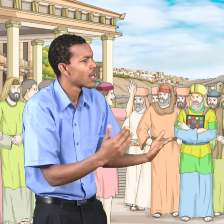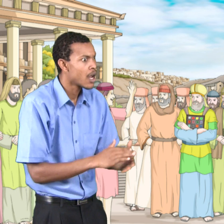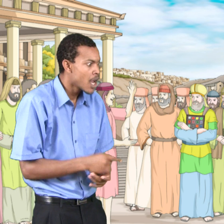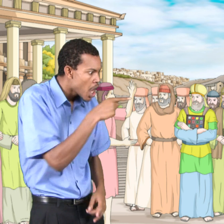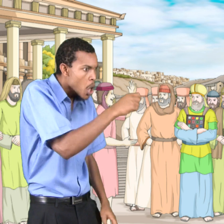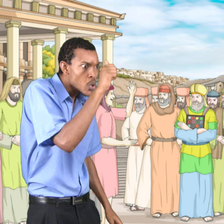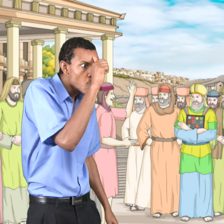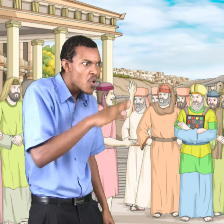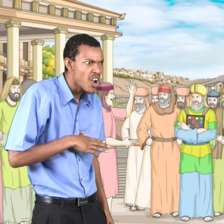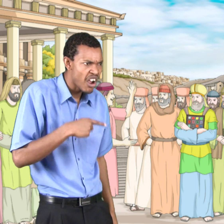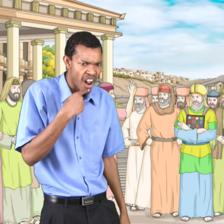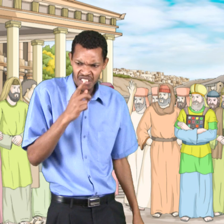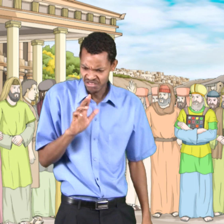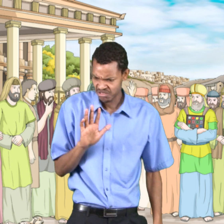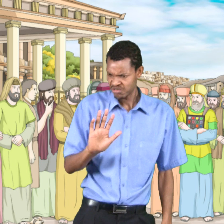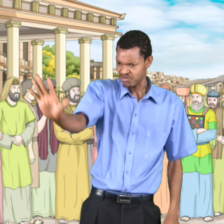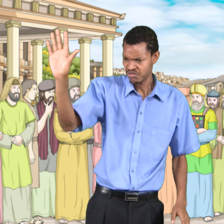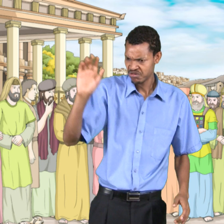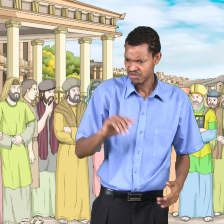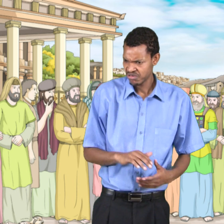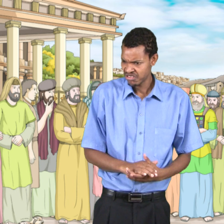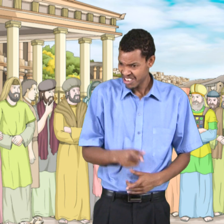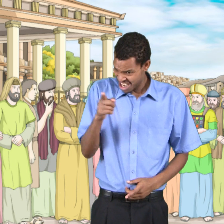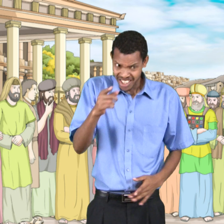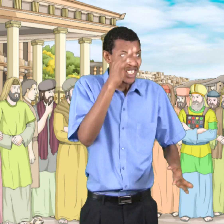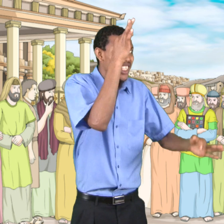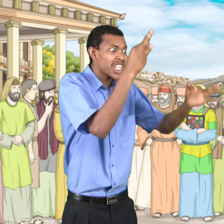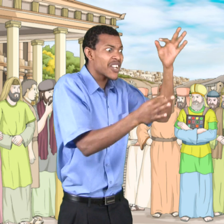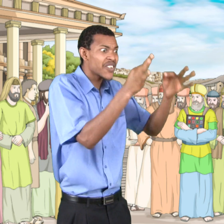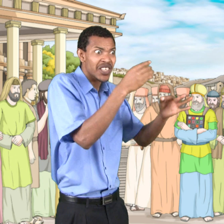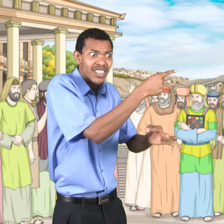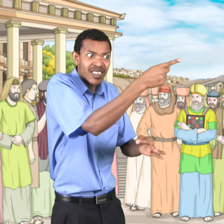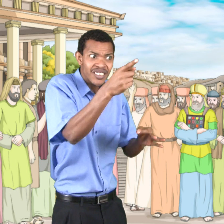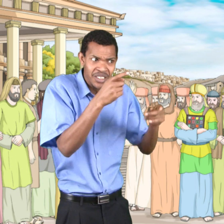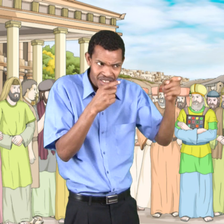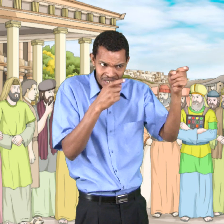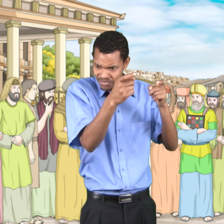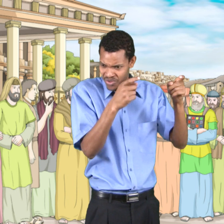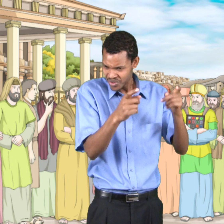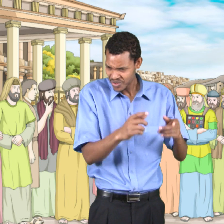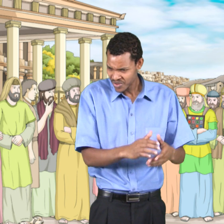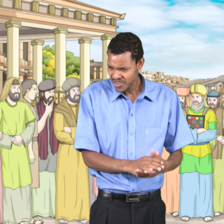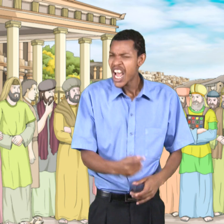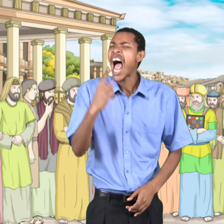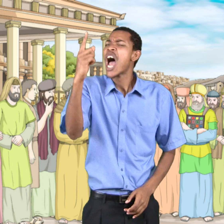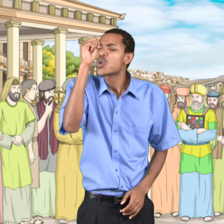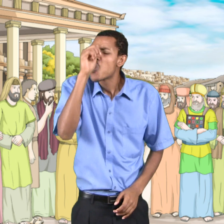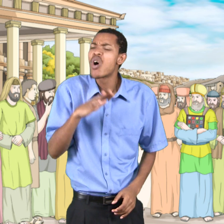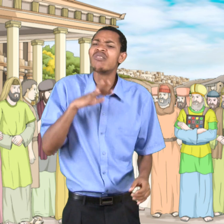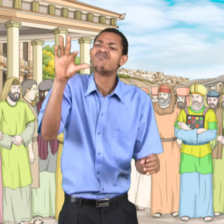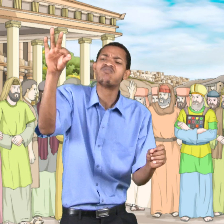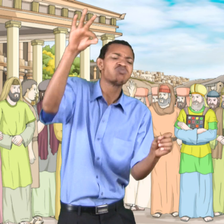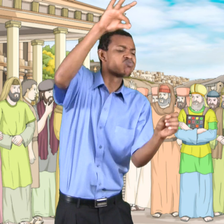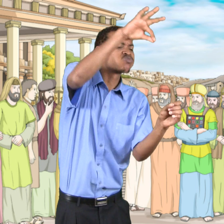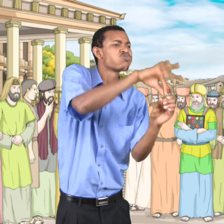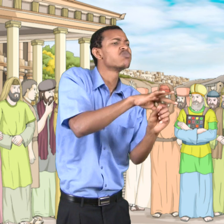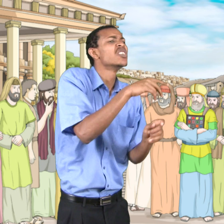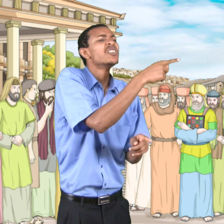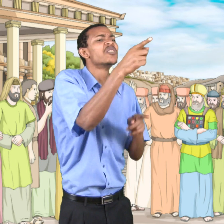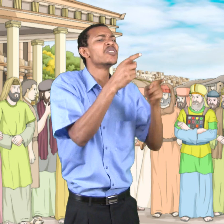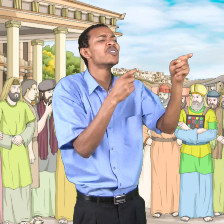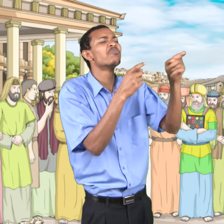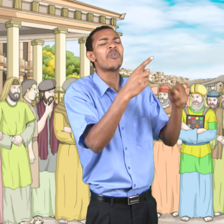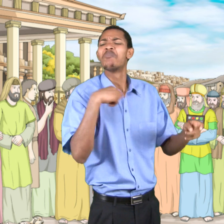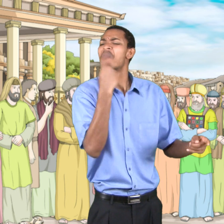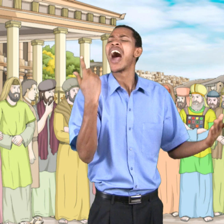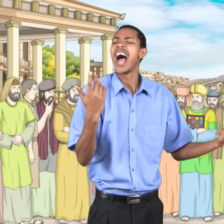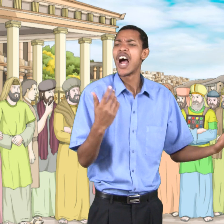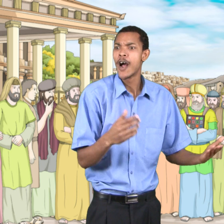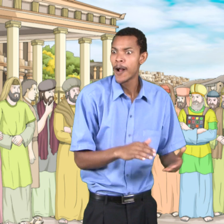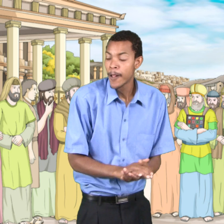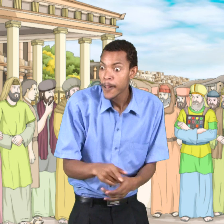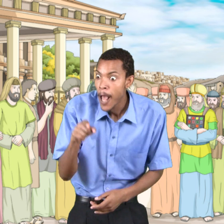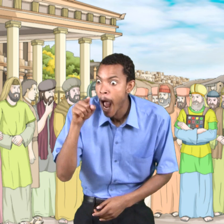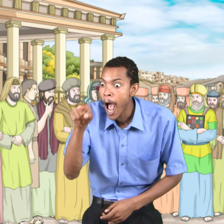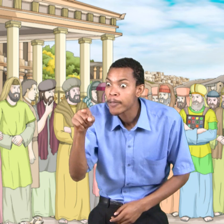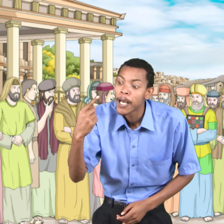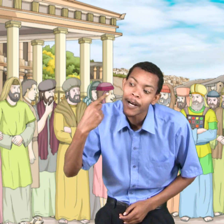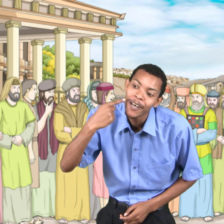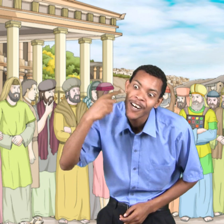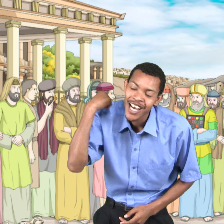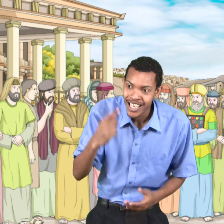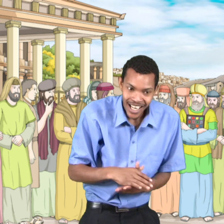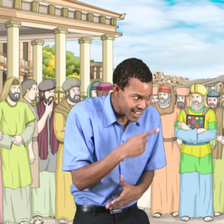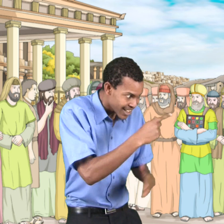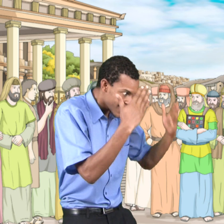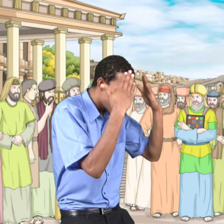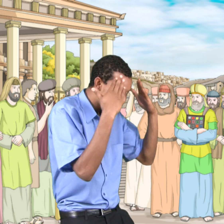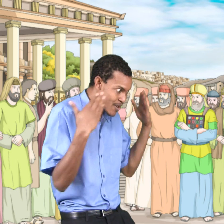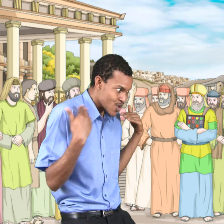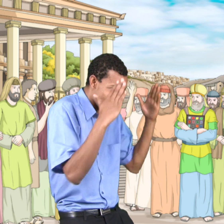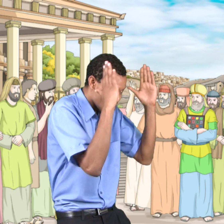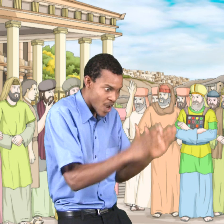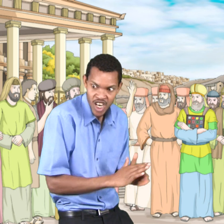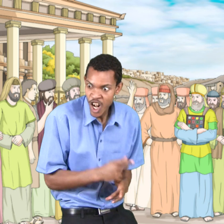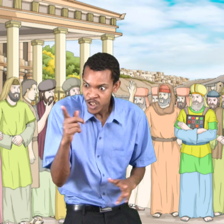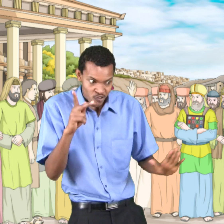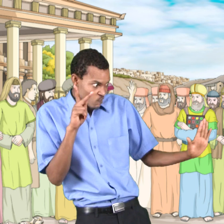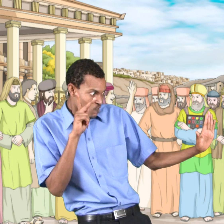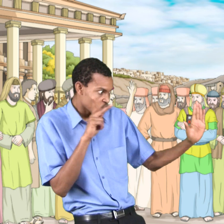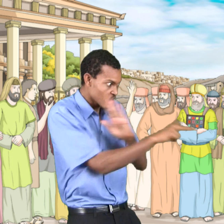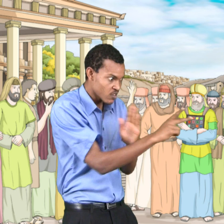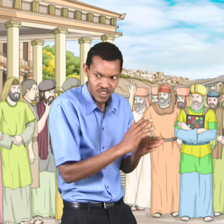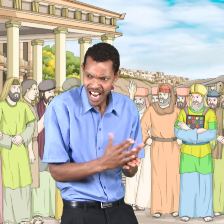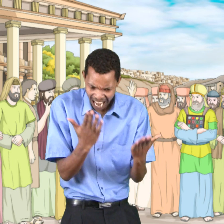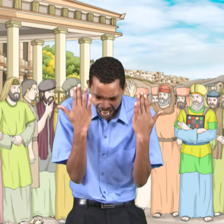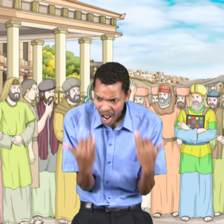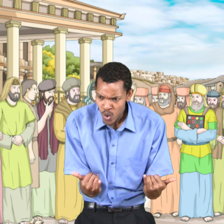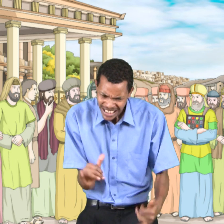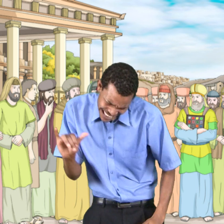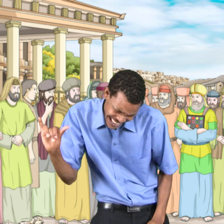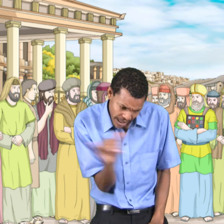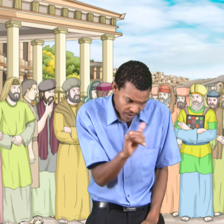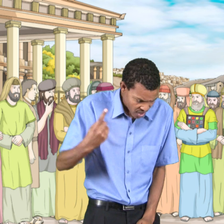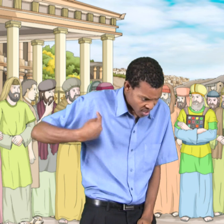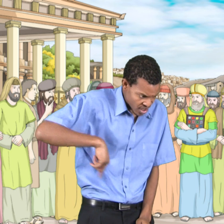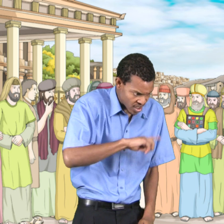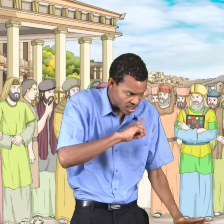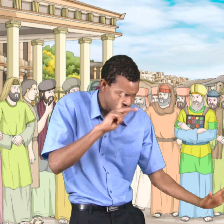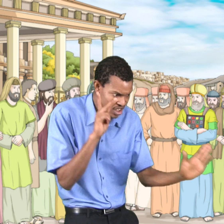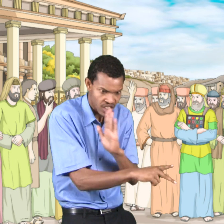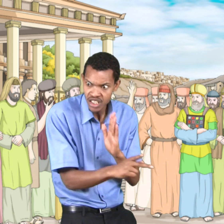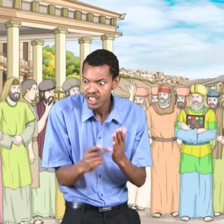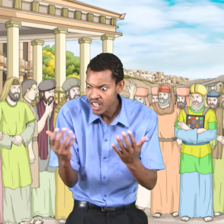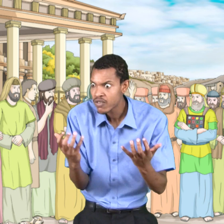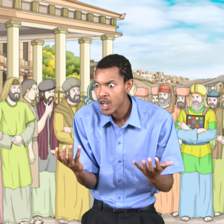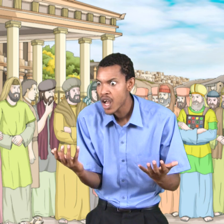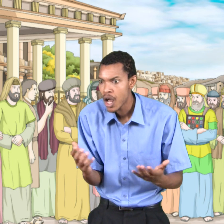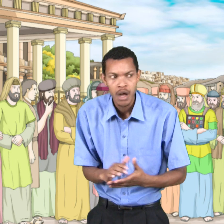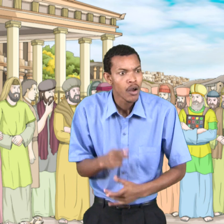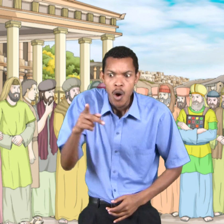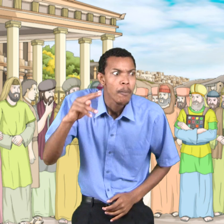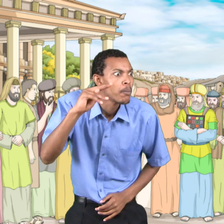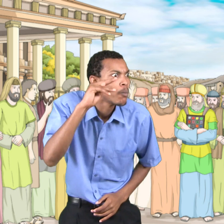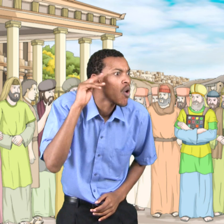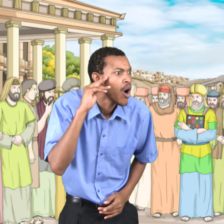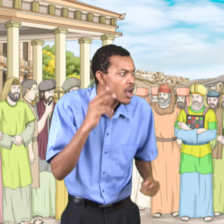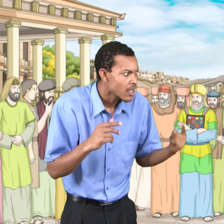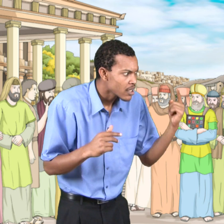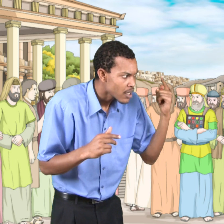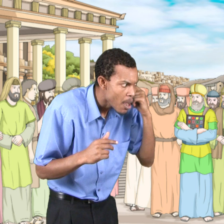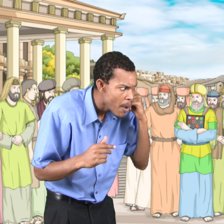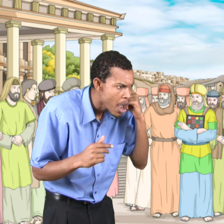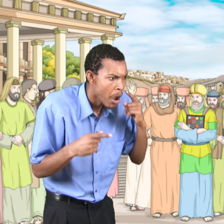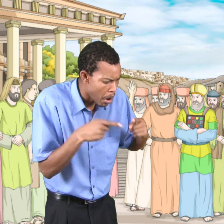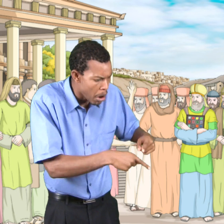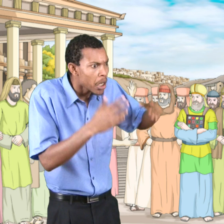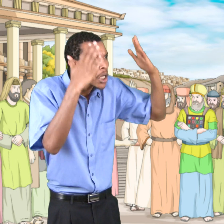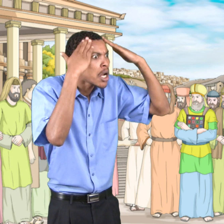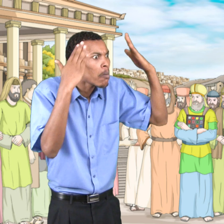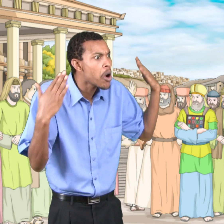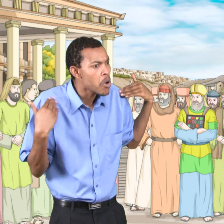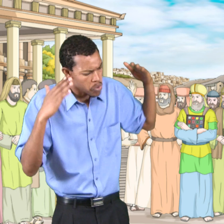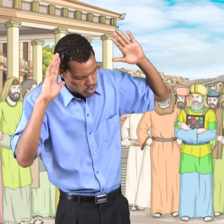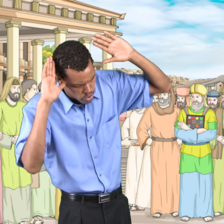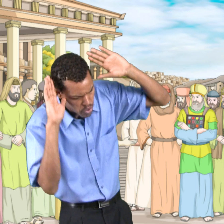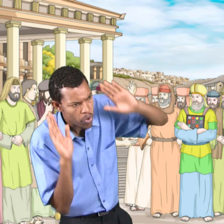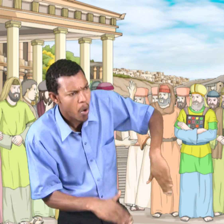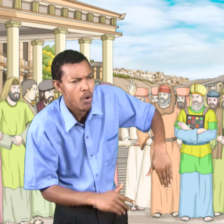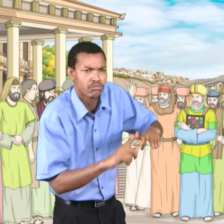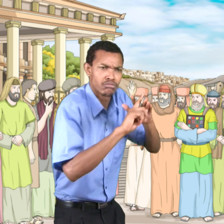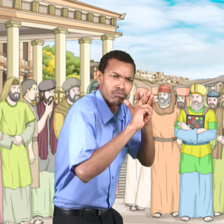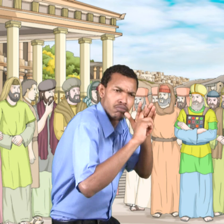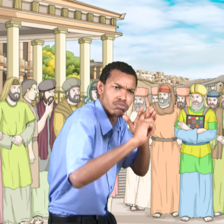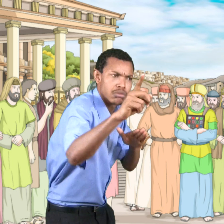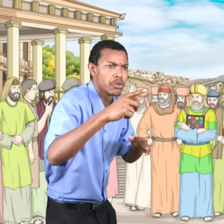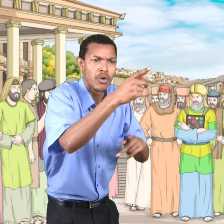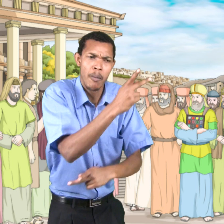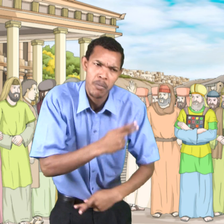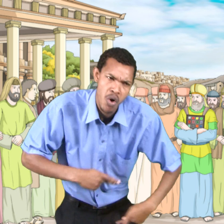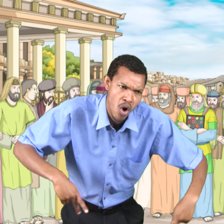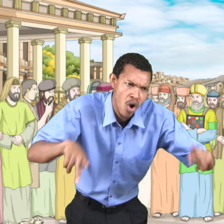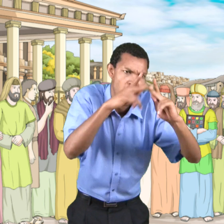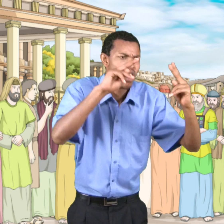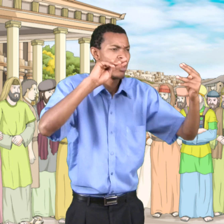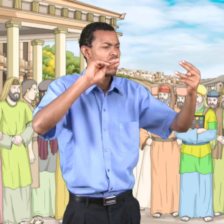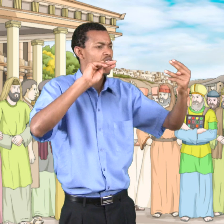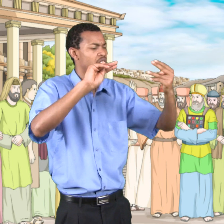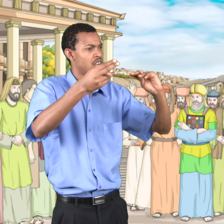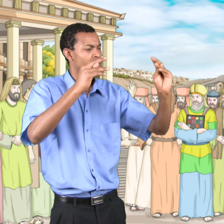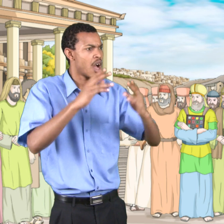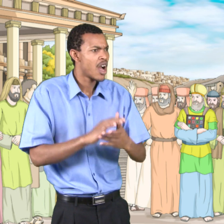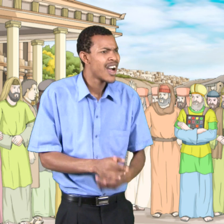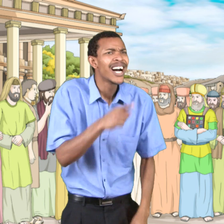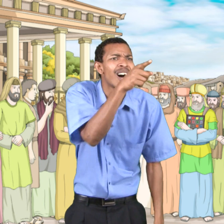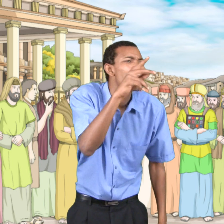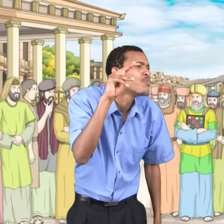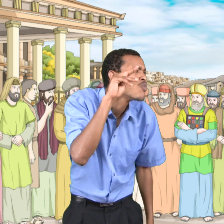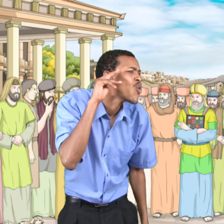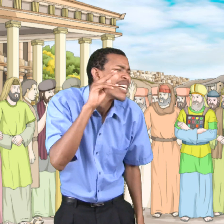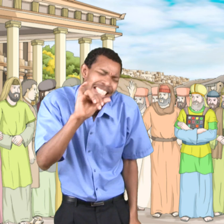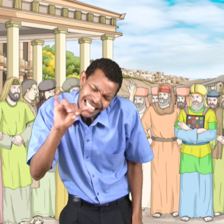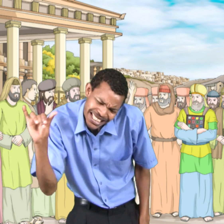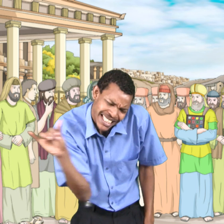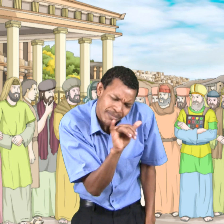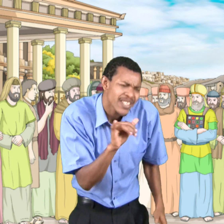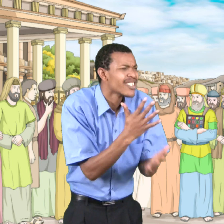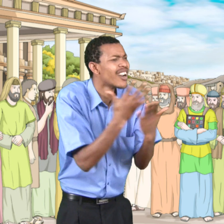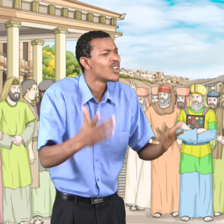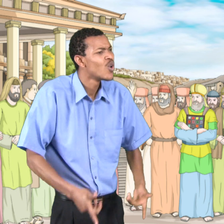But the man who was abusing his neighbor pushed Moses aside and said, ‘Who made you ruler and judge over us?